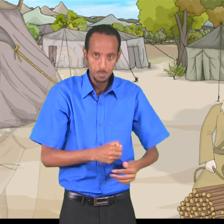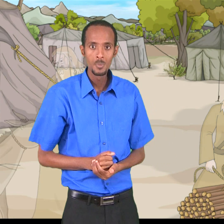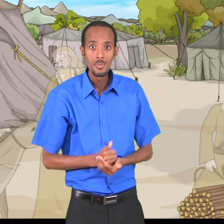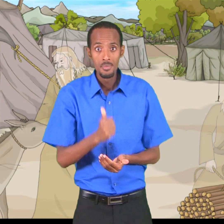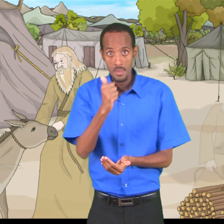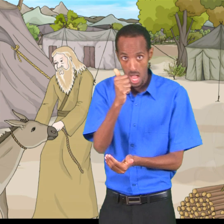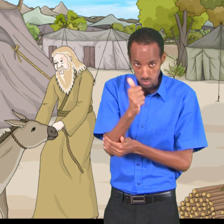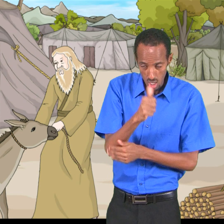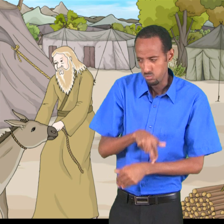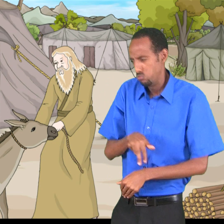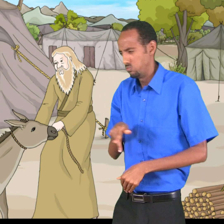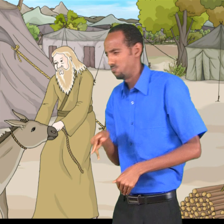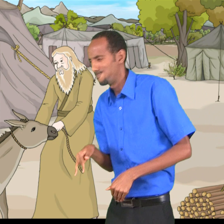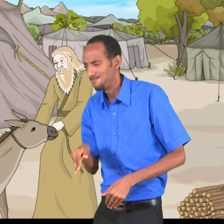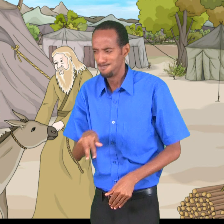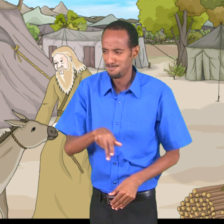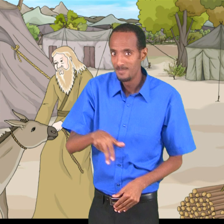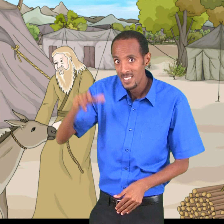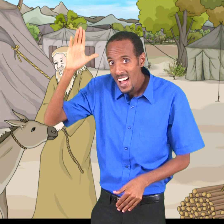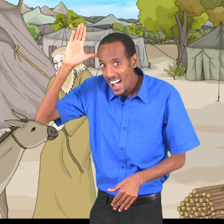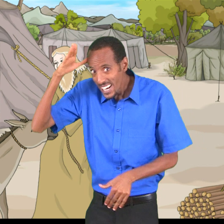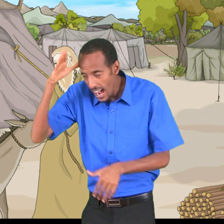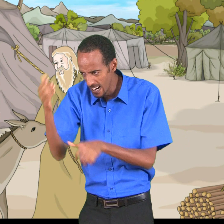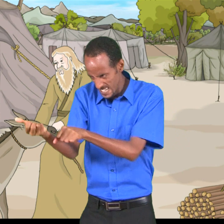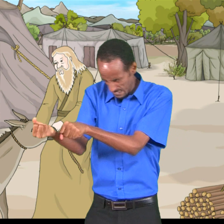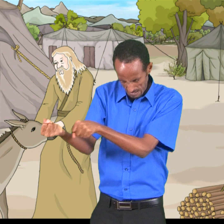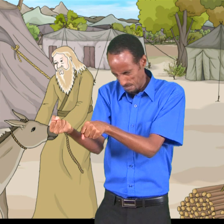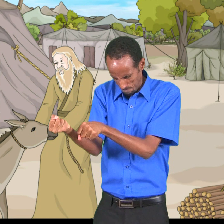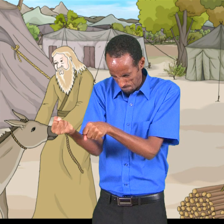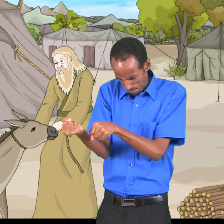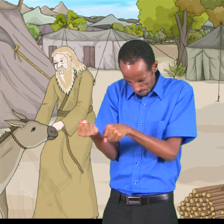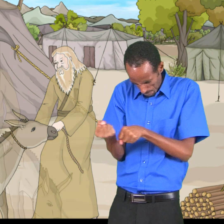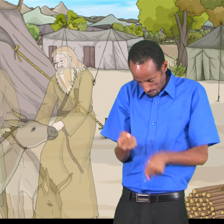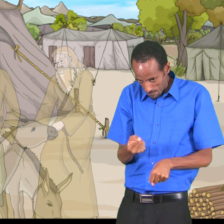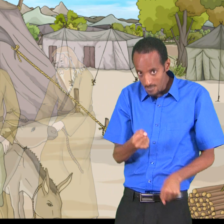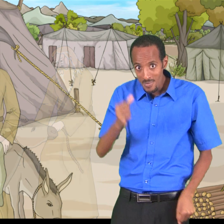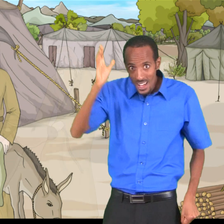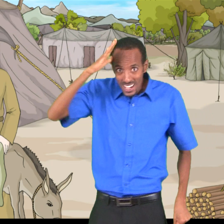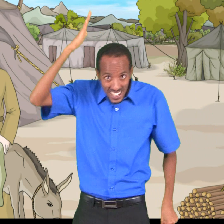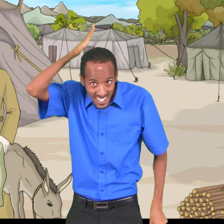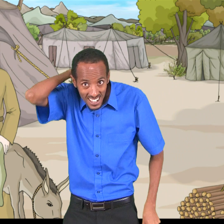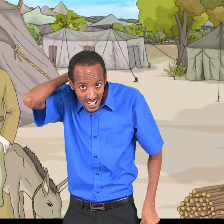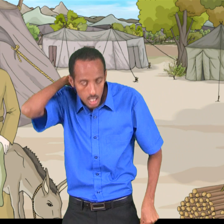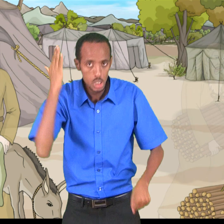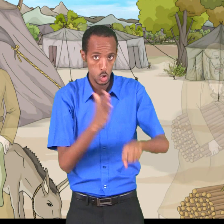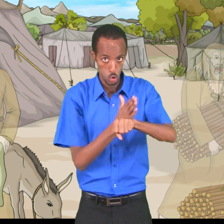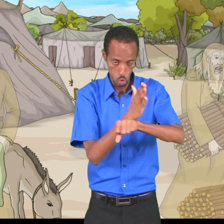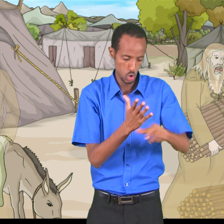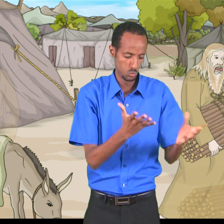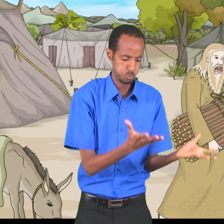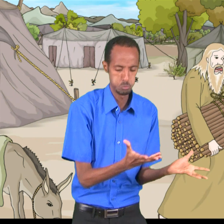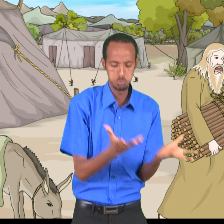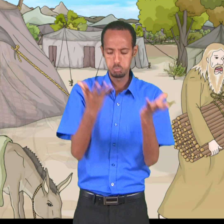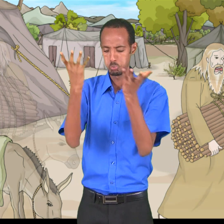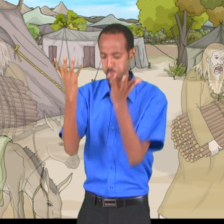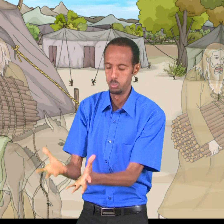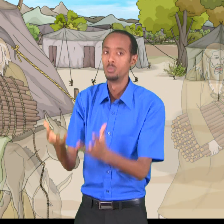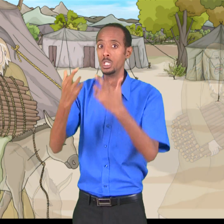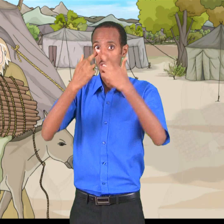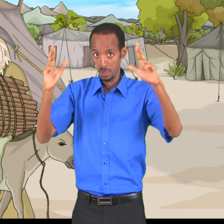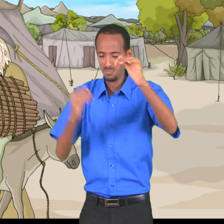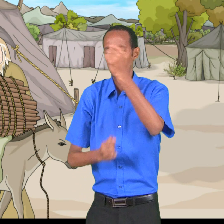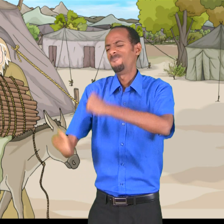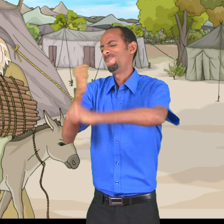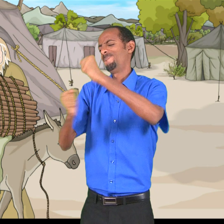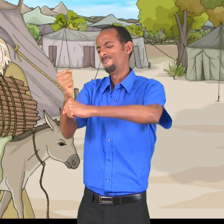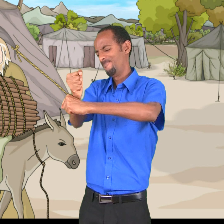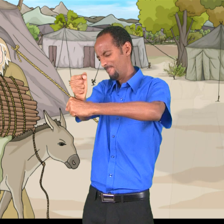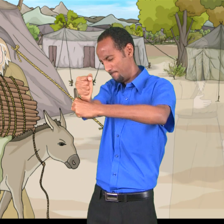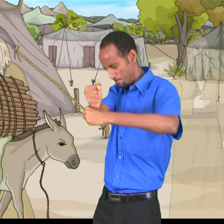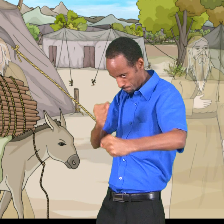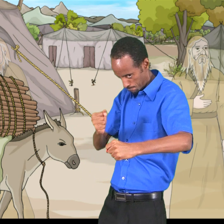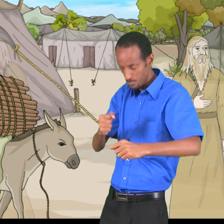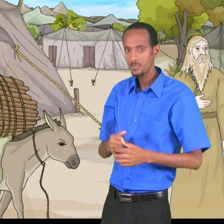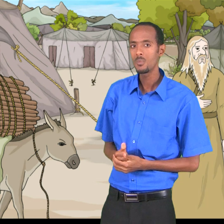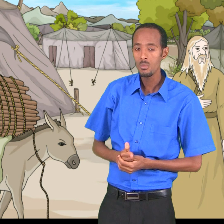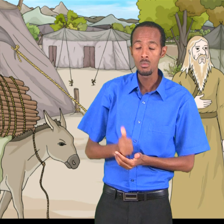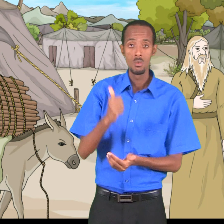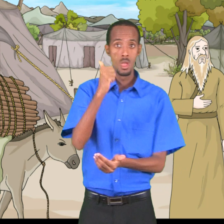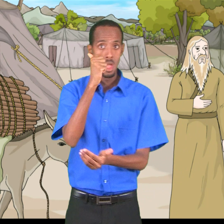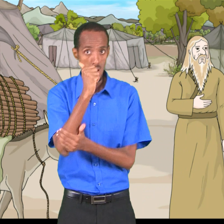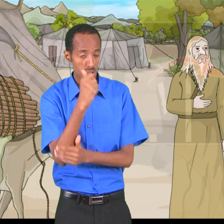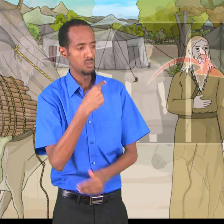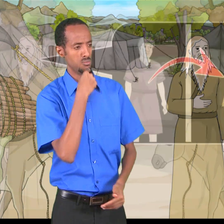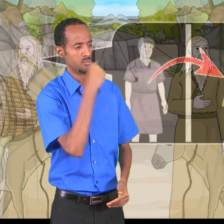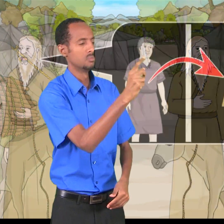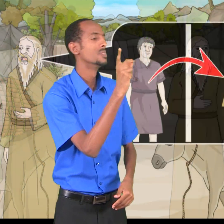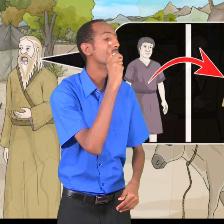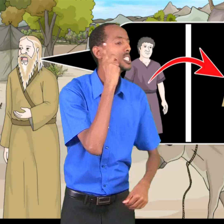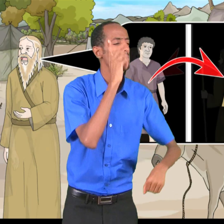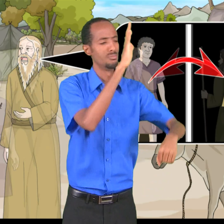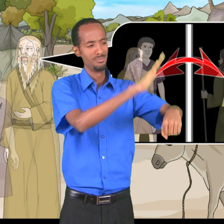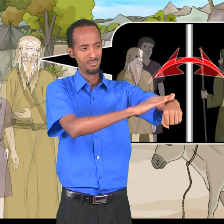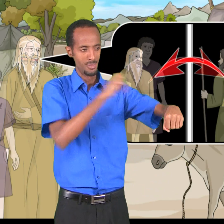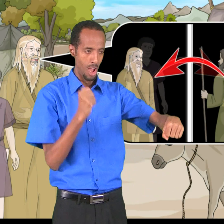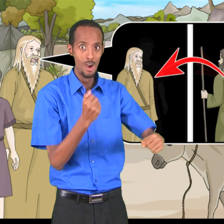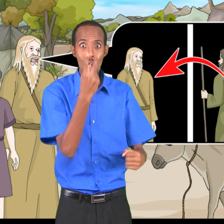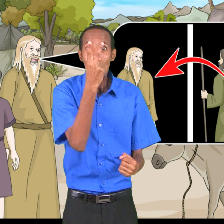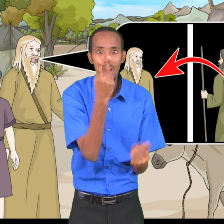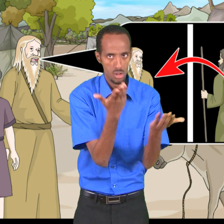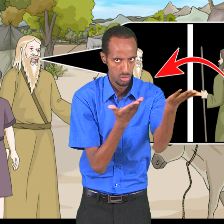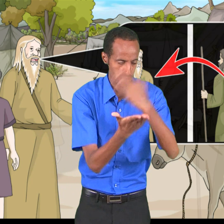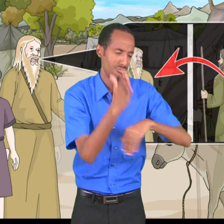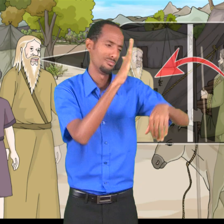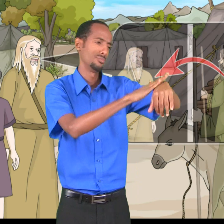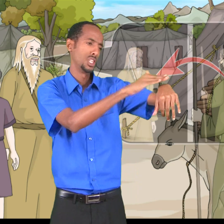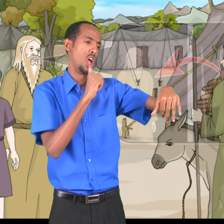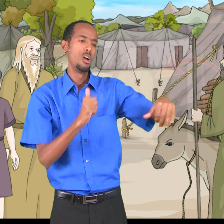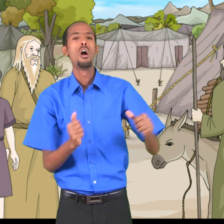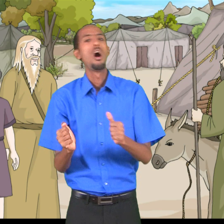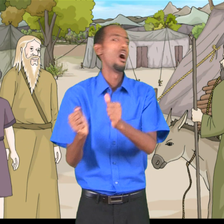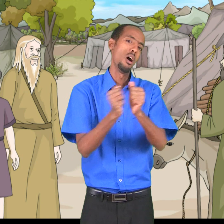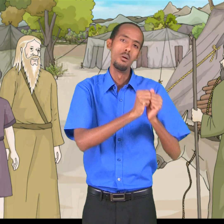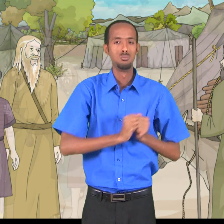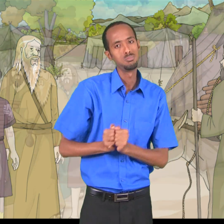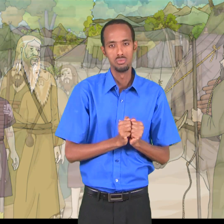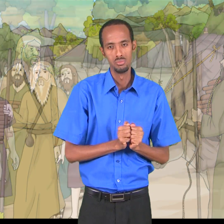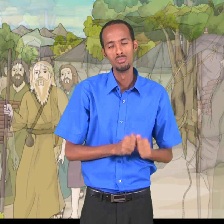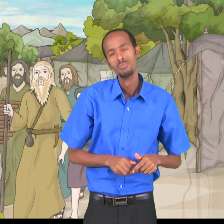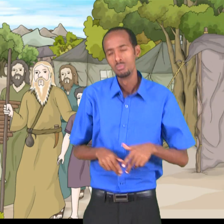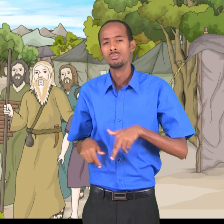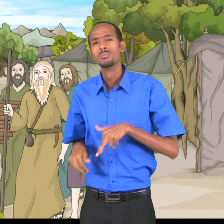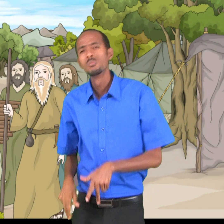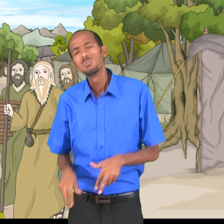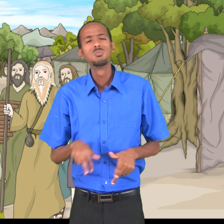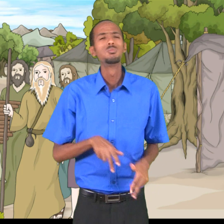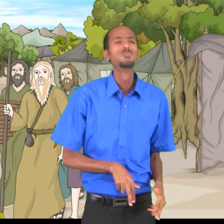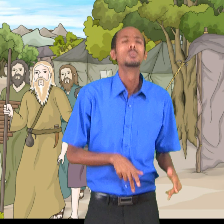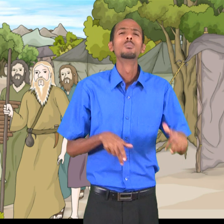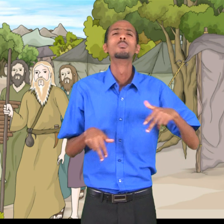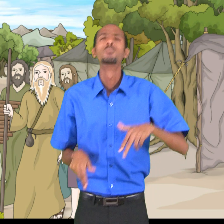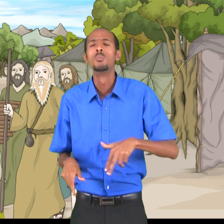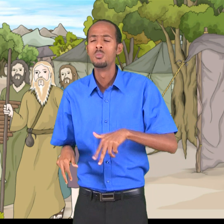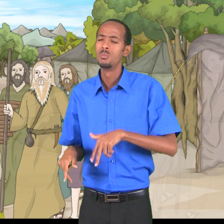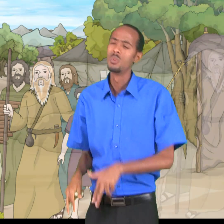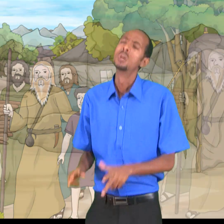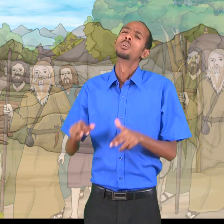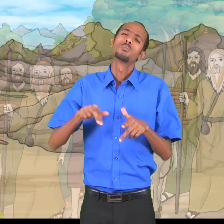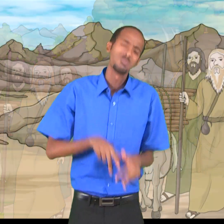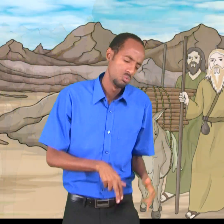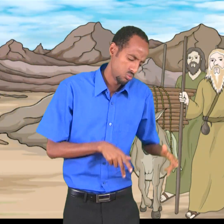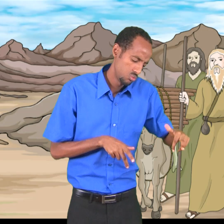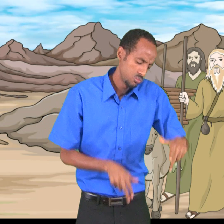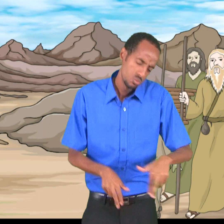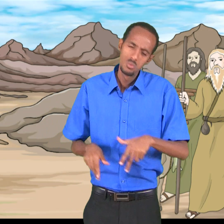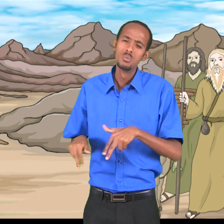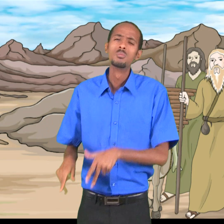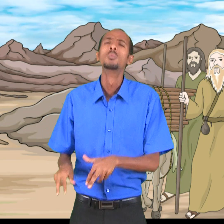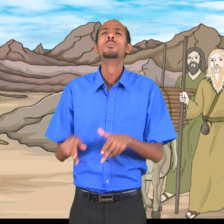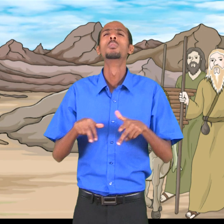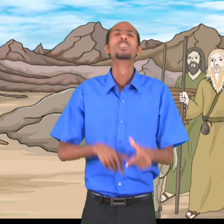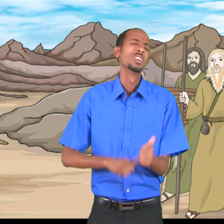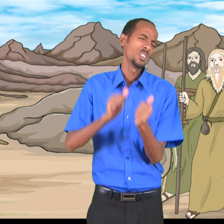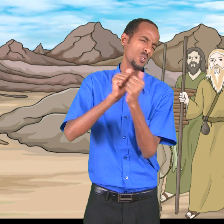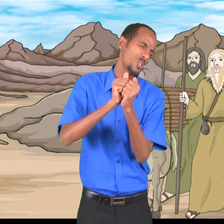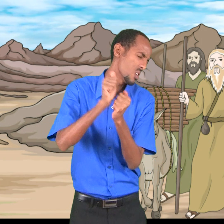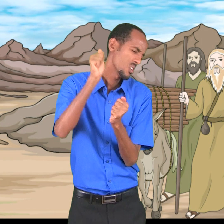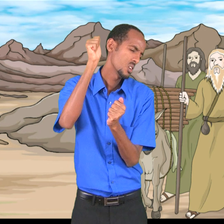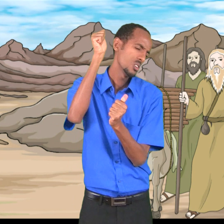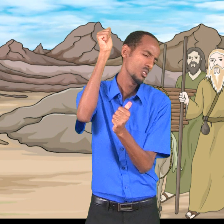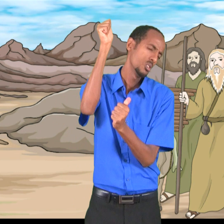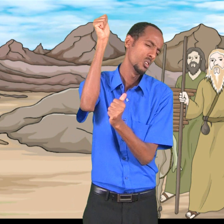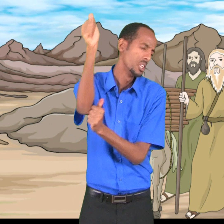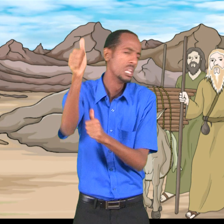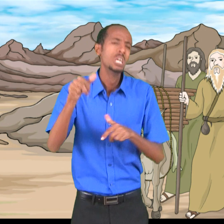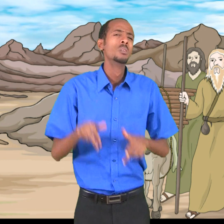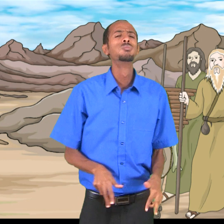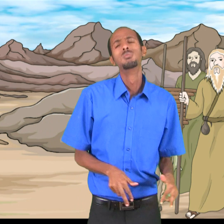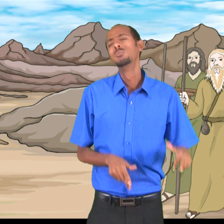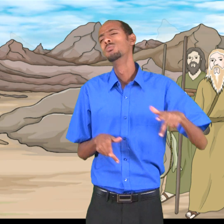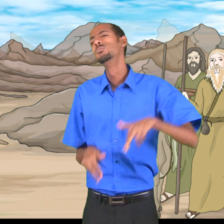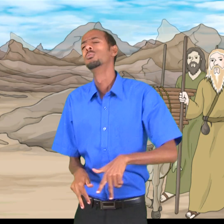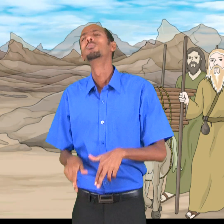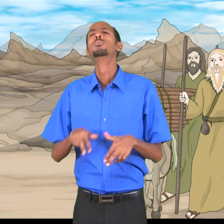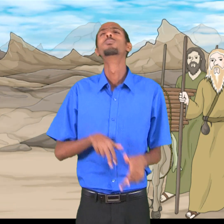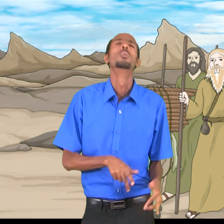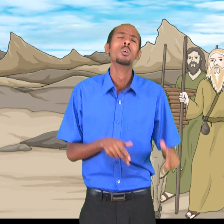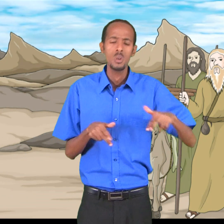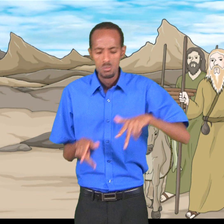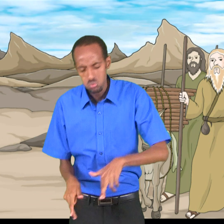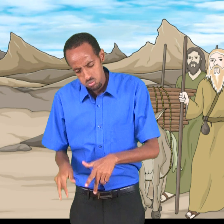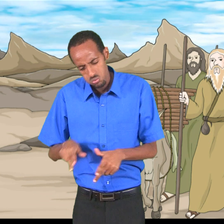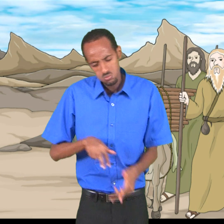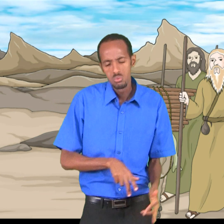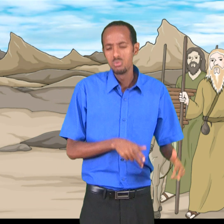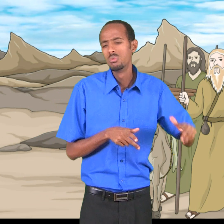He split the wood for a burnt offering and set out for the place God had designated.